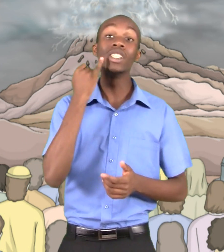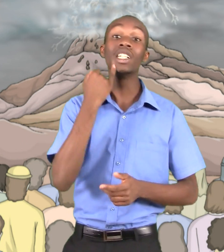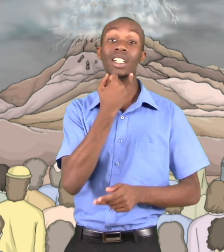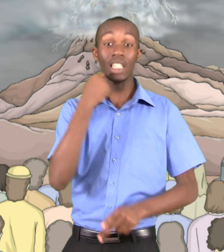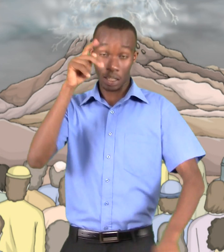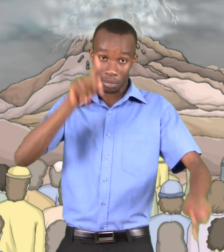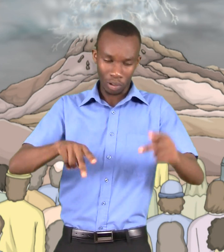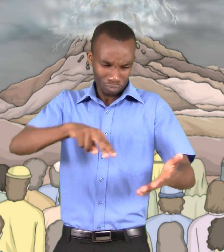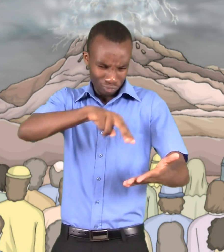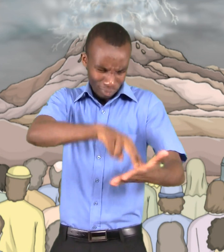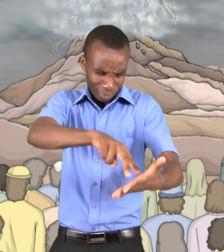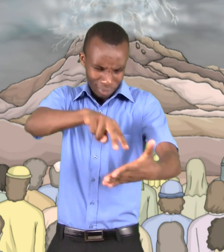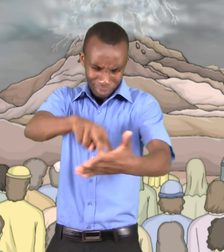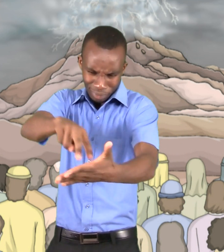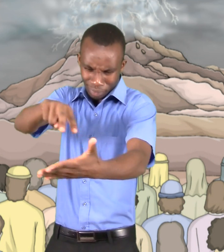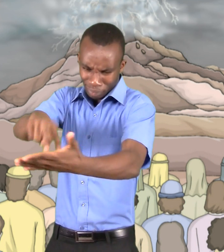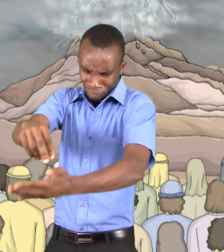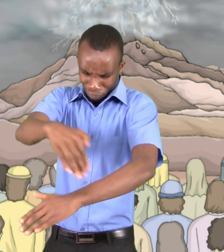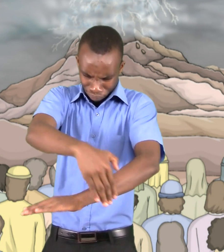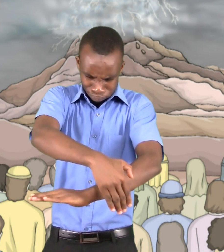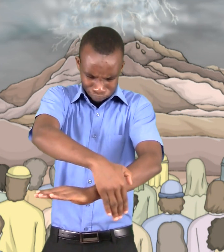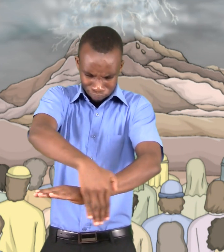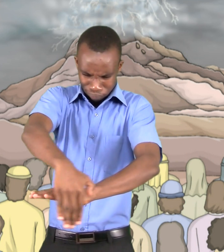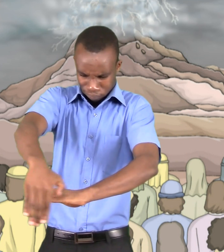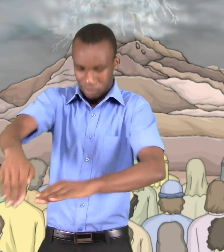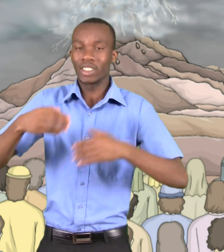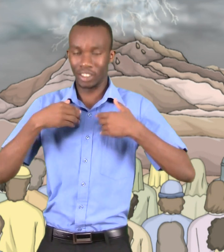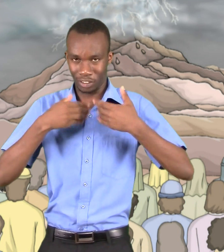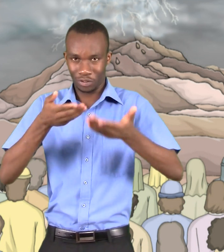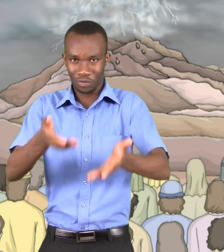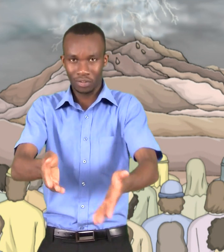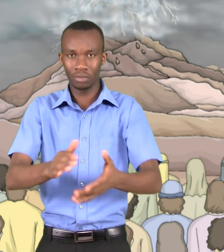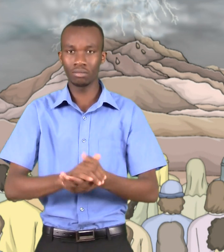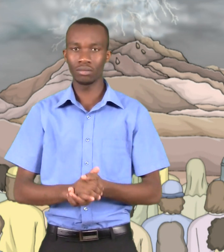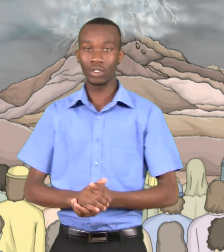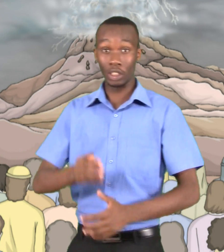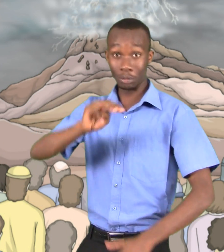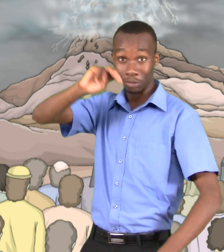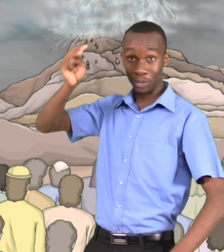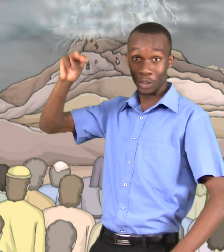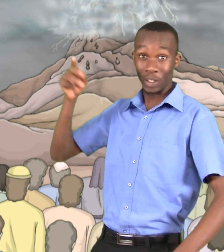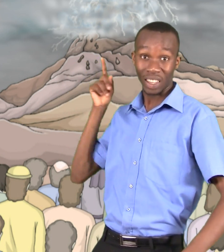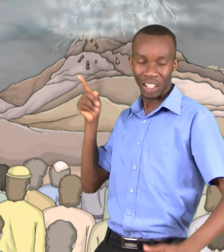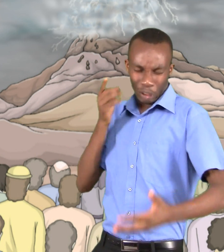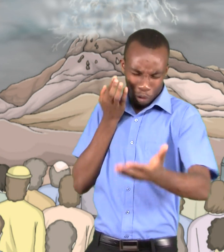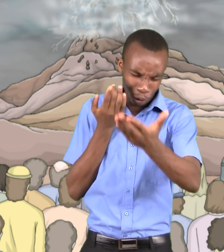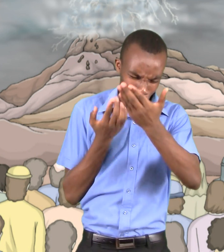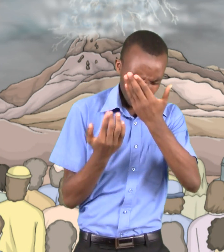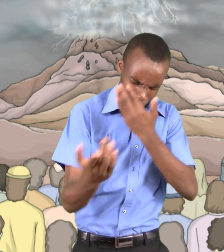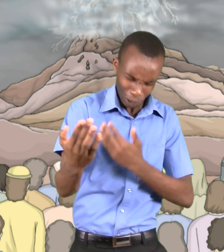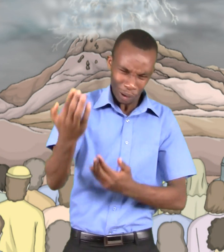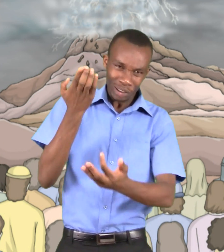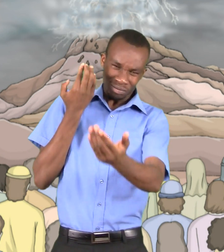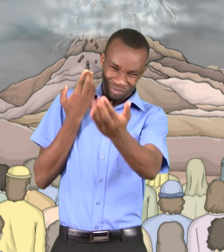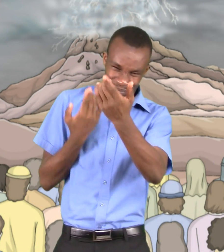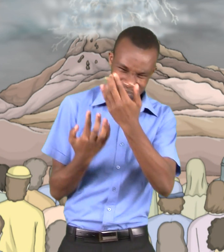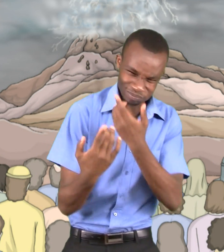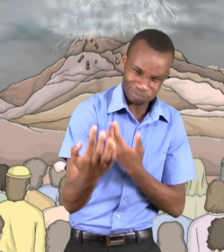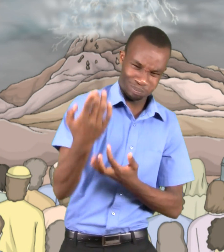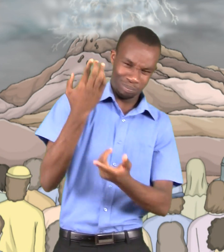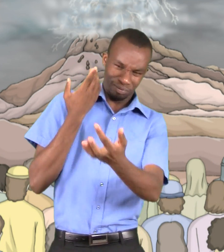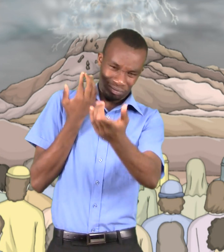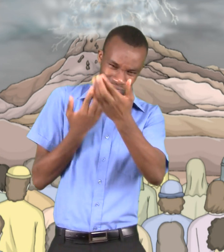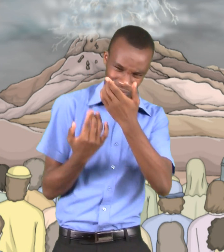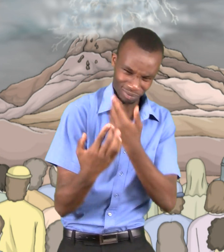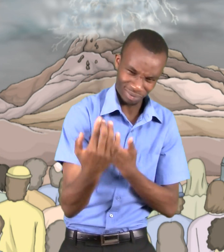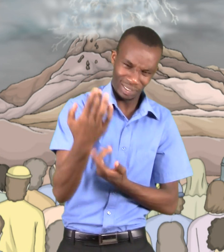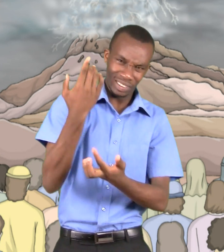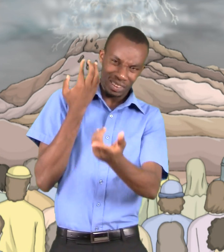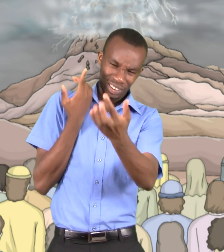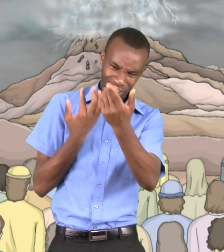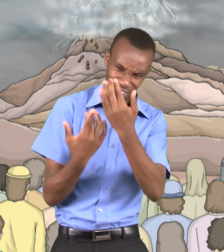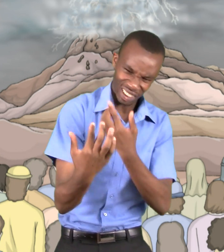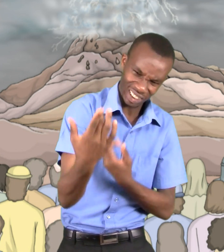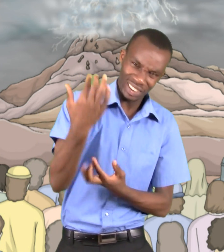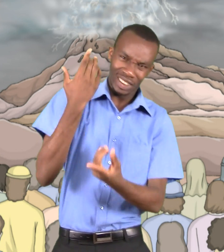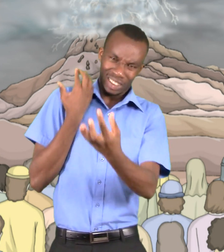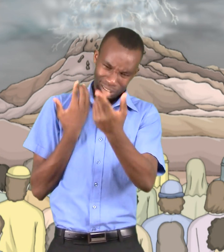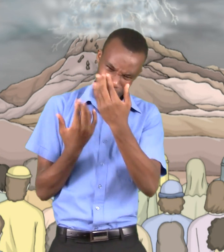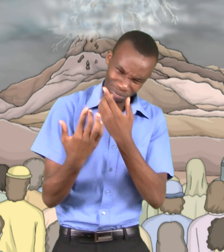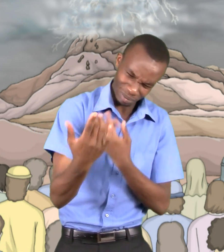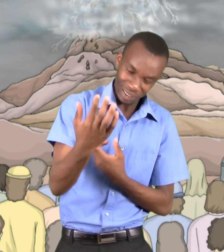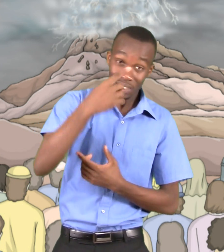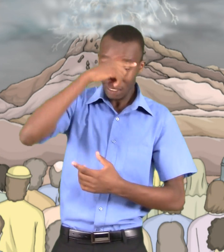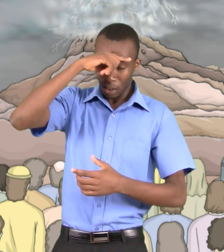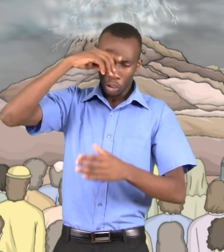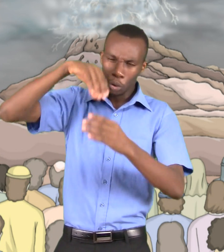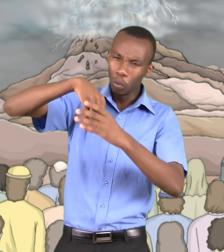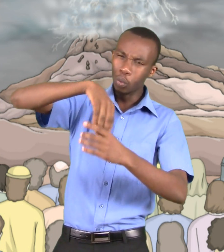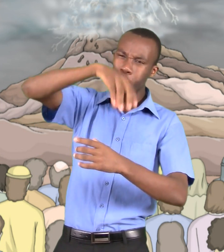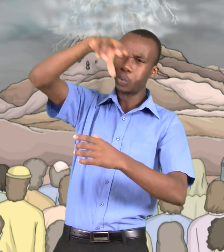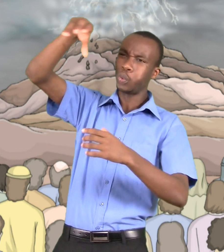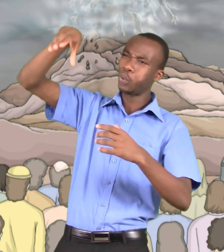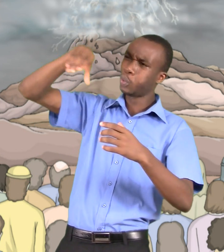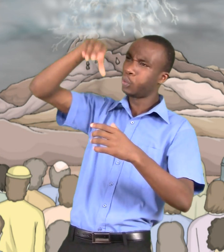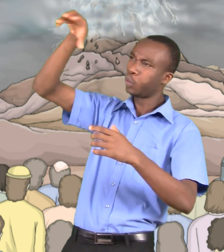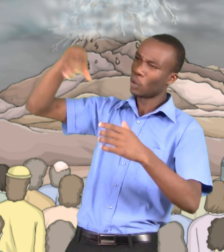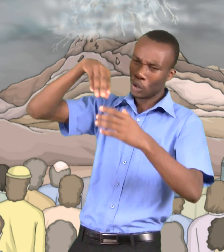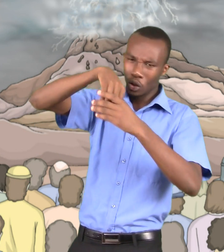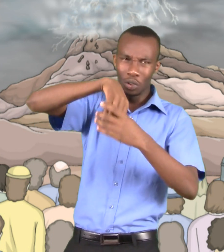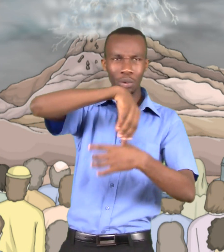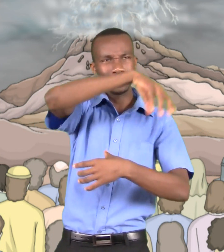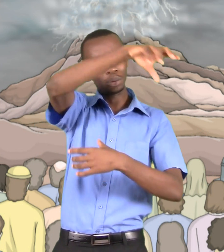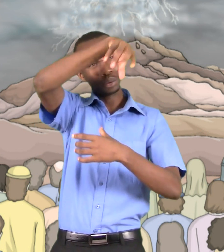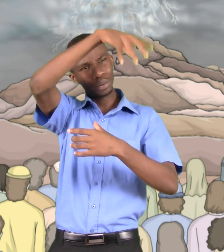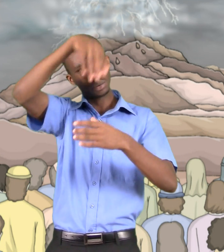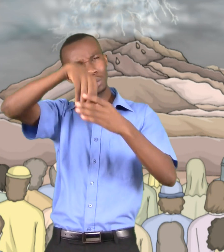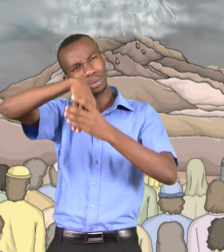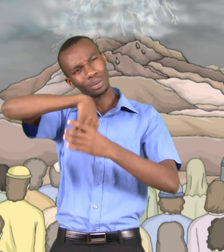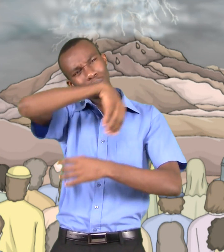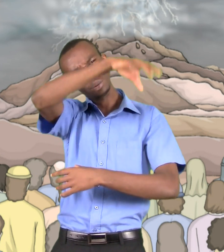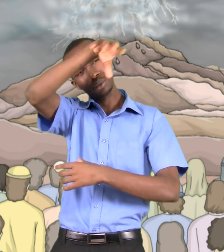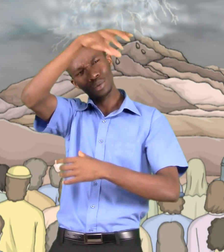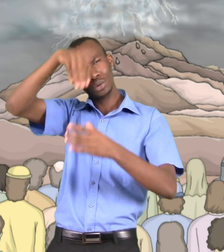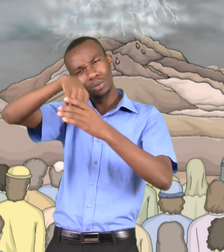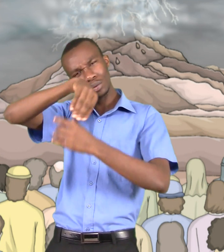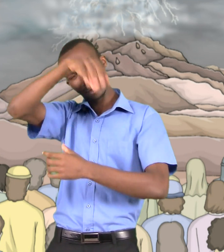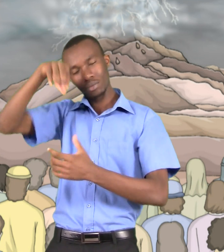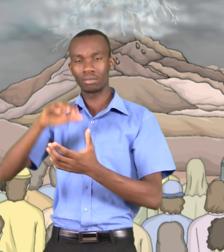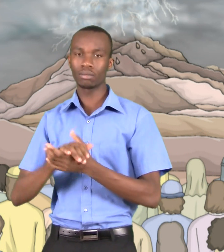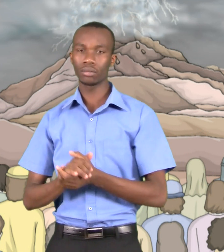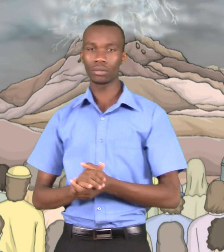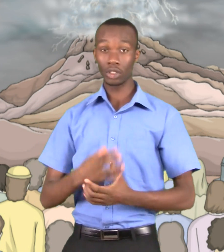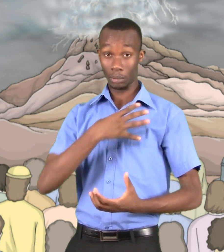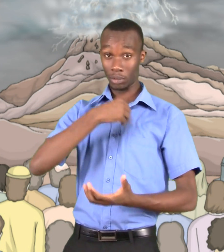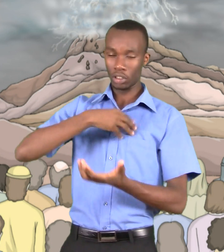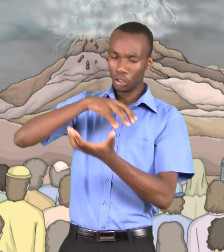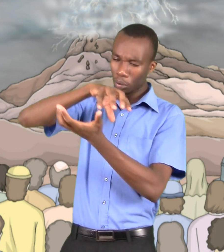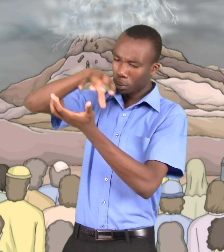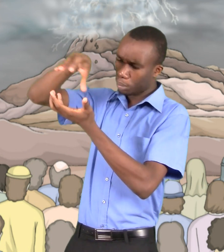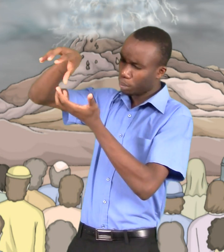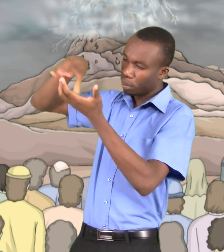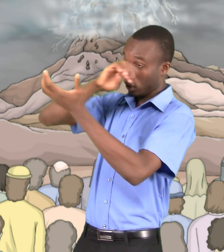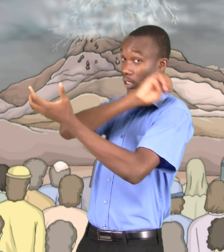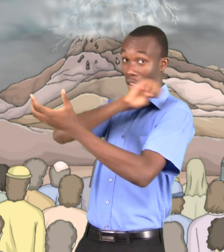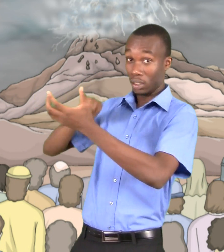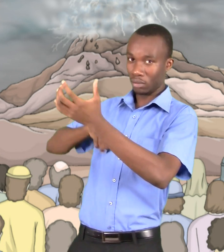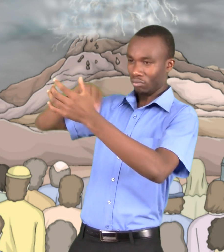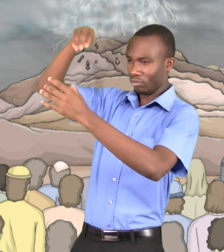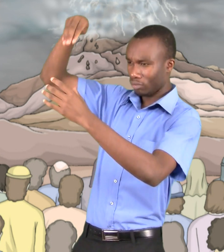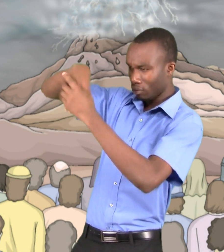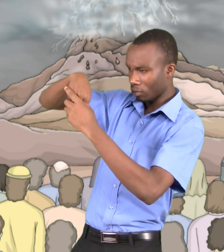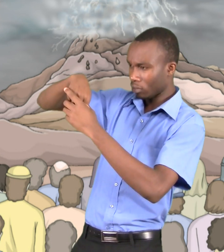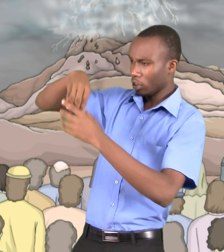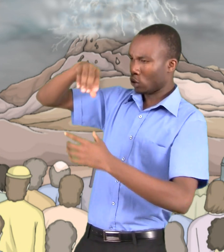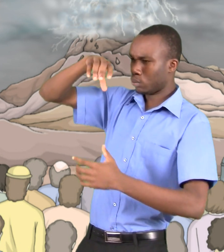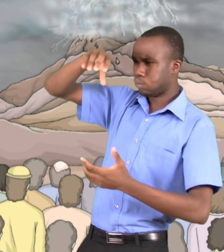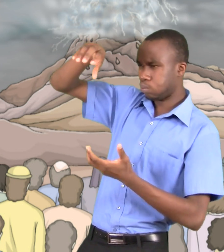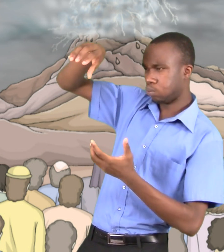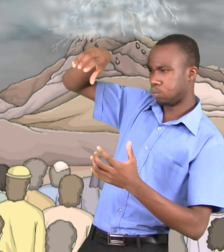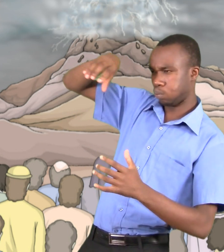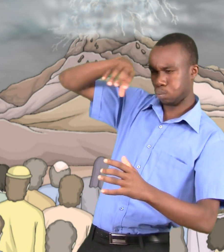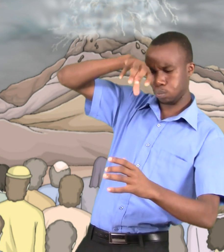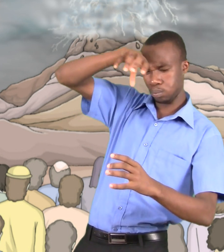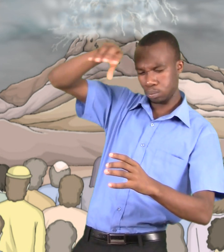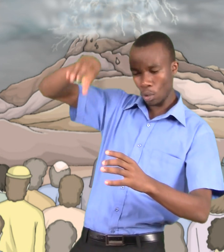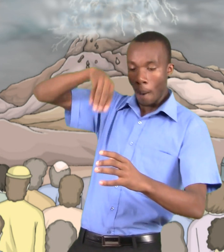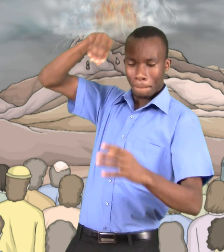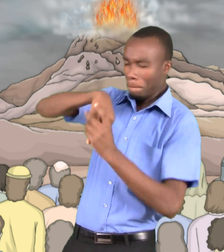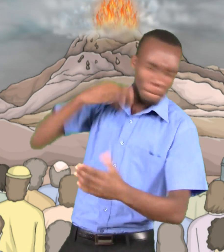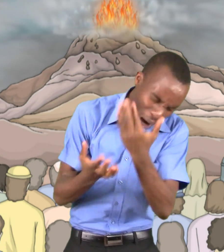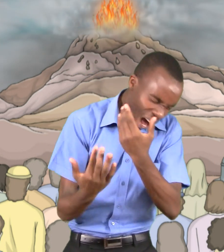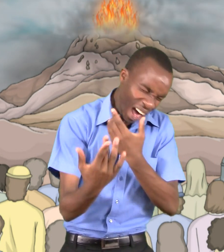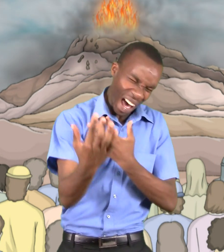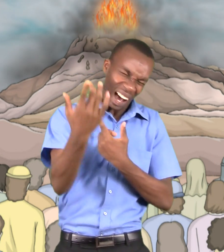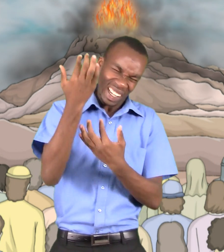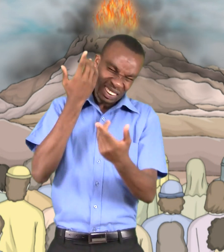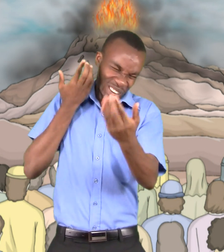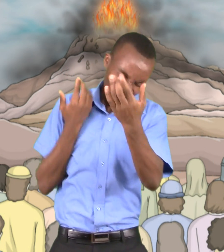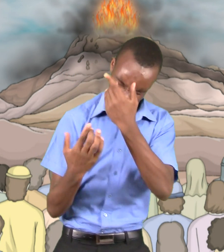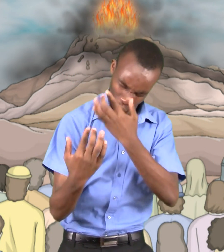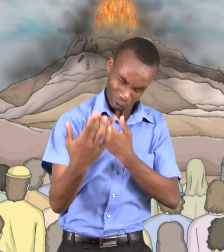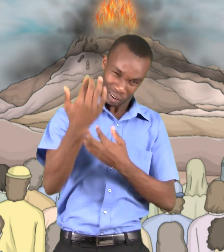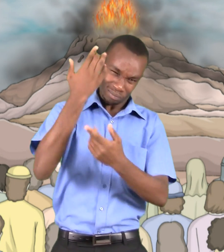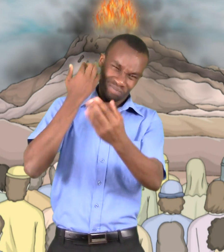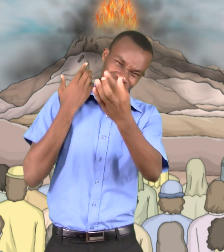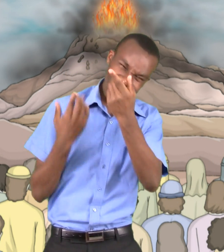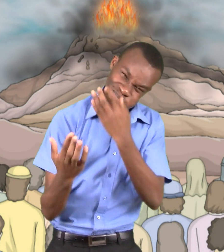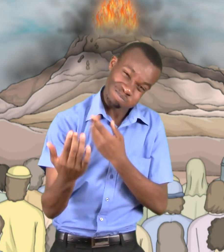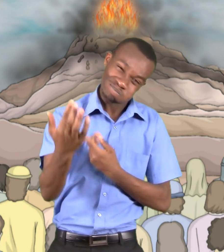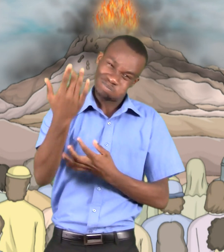Mount Sinai was completely enveloped in smoke, because the LORD had descended on it in fire.